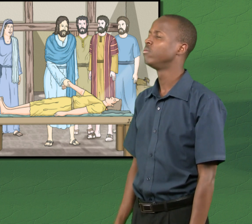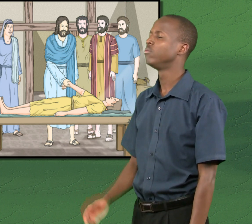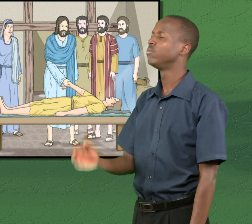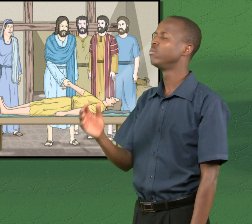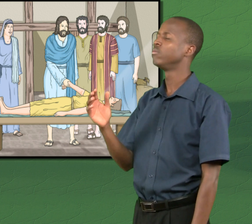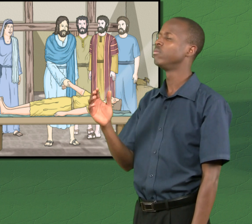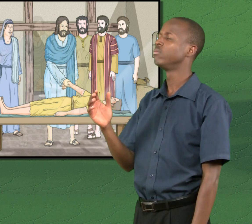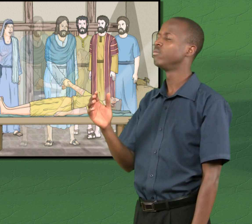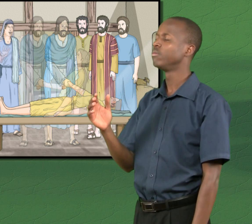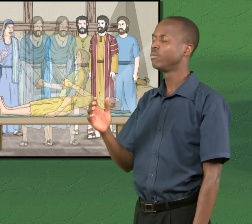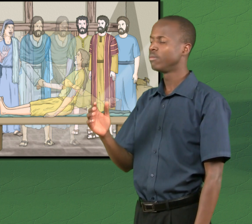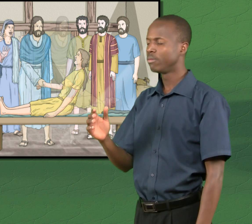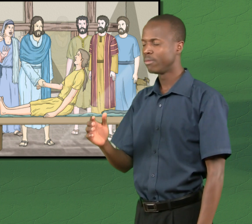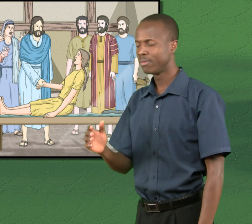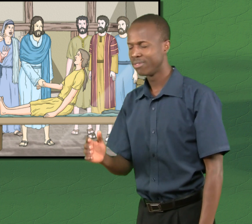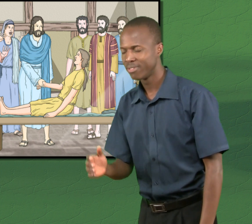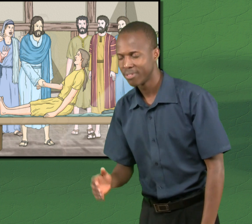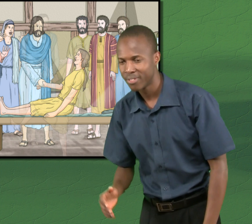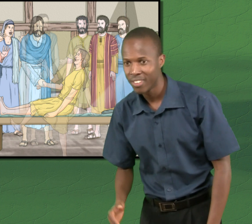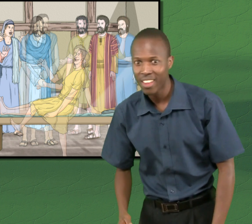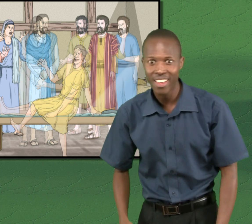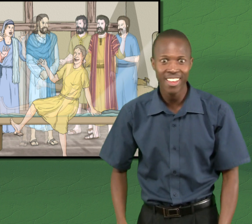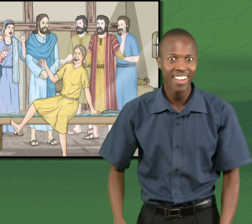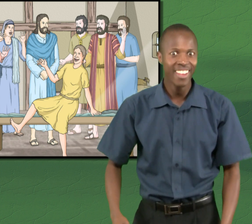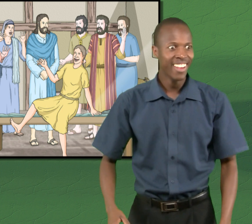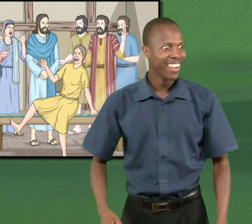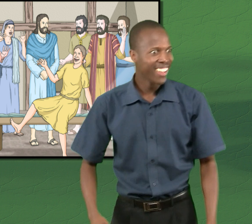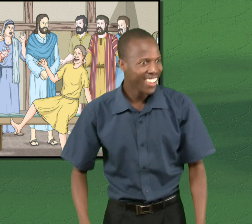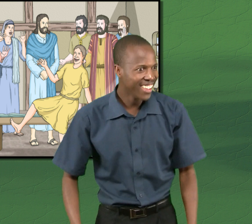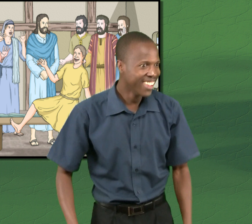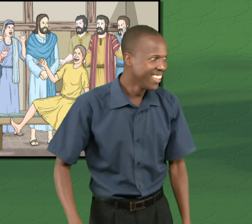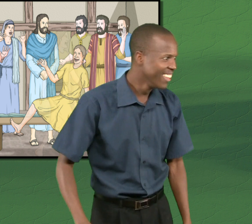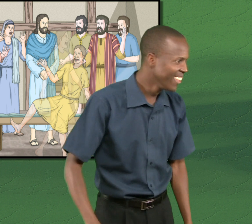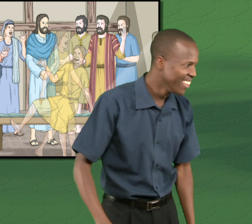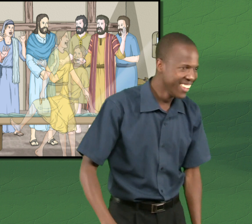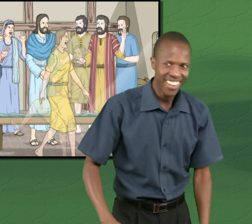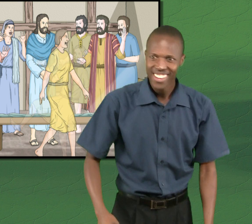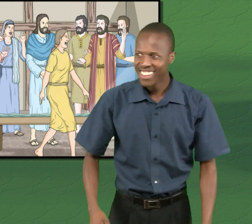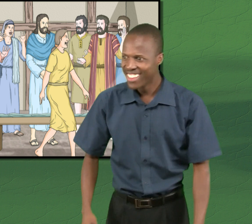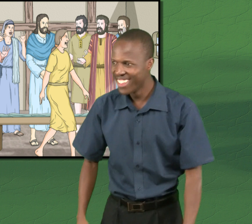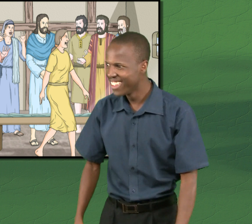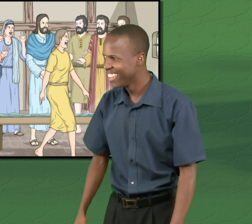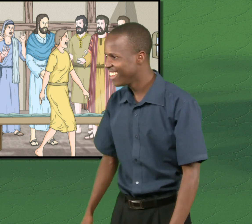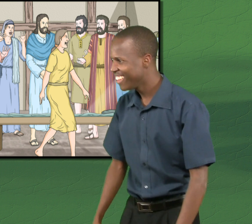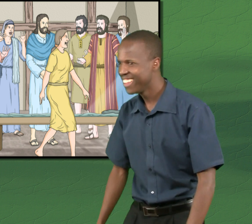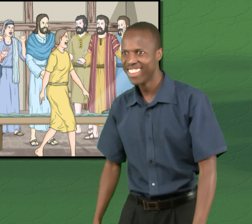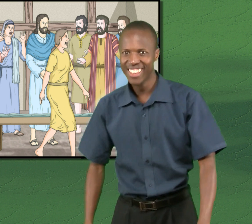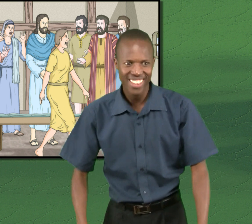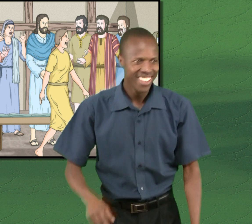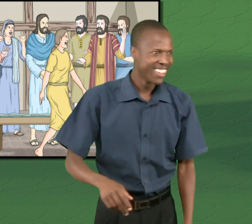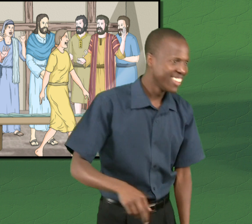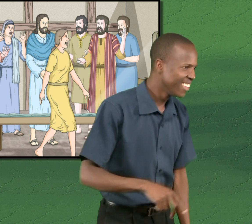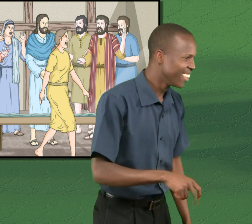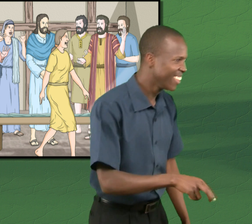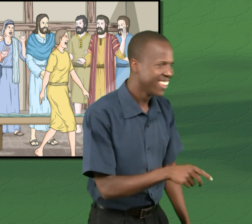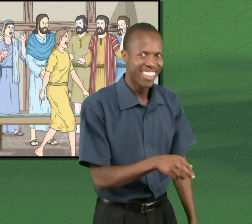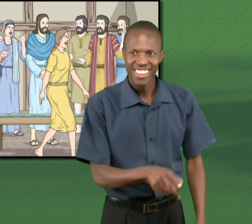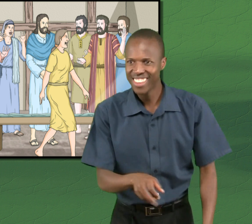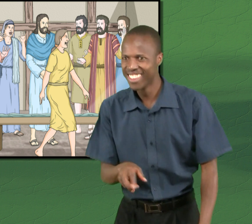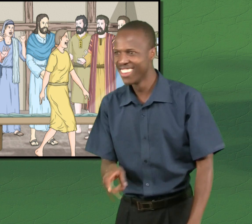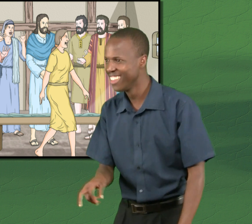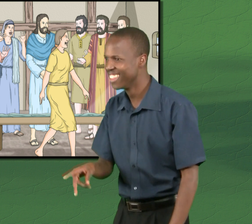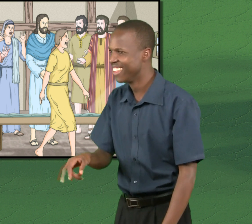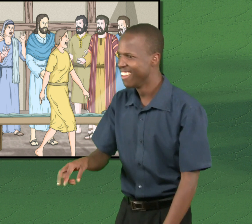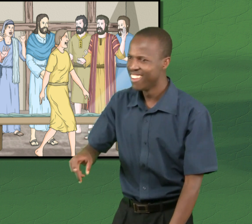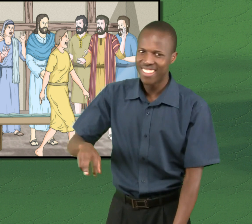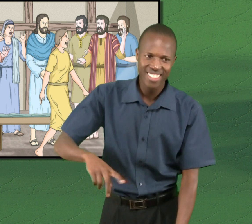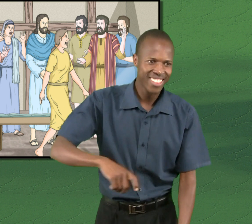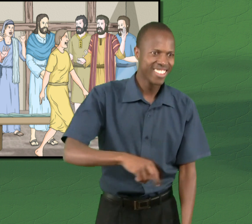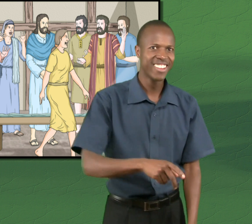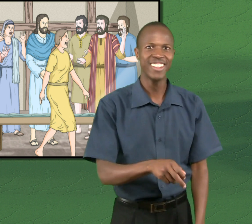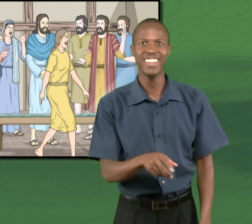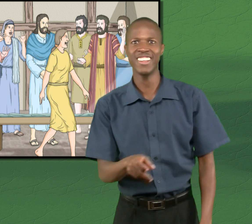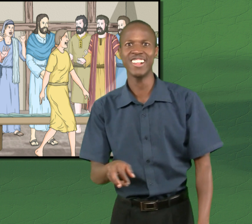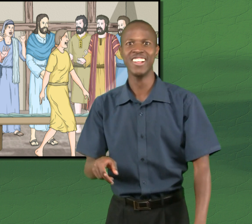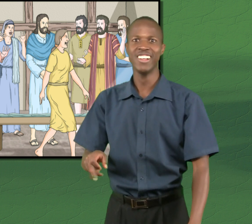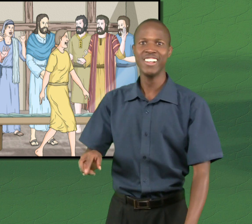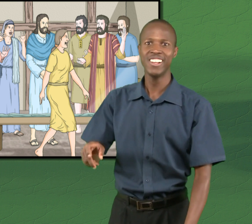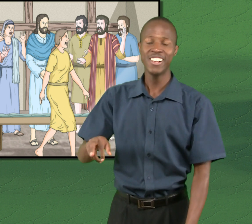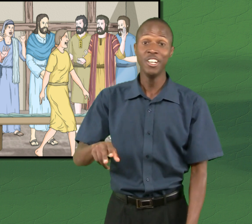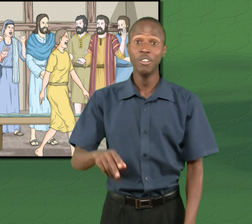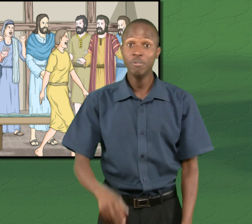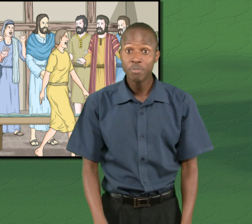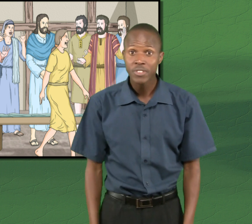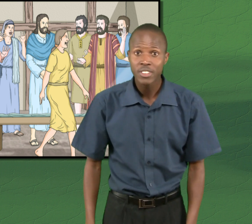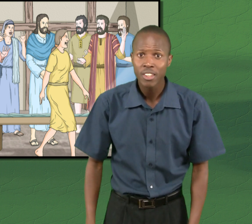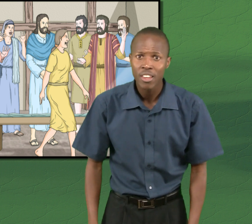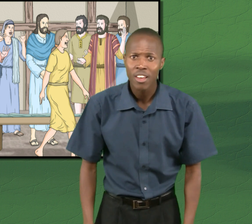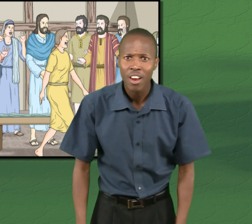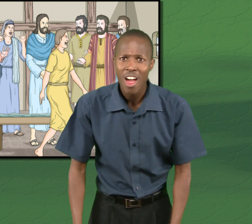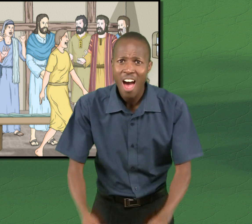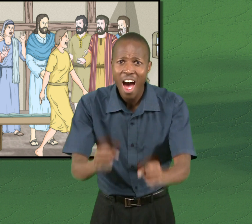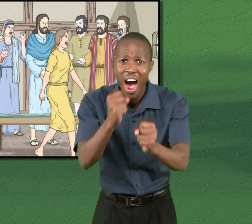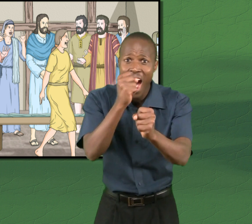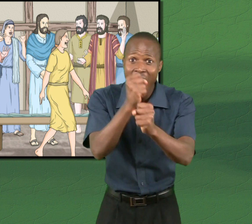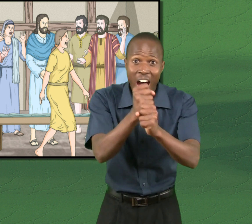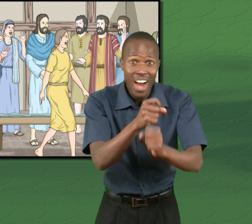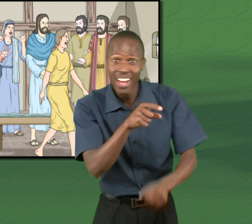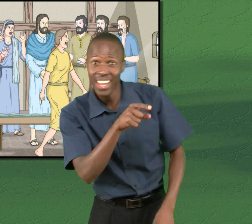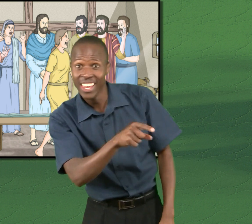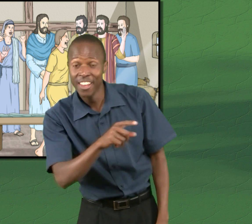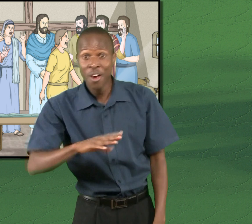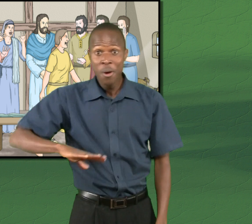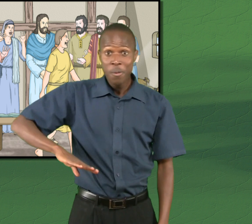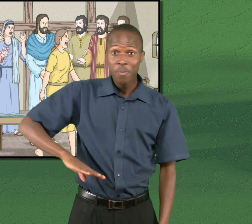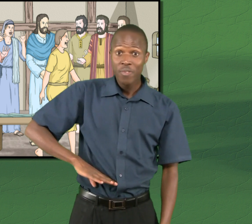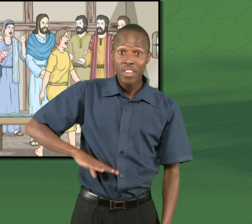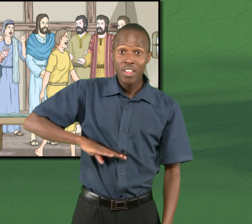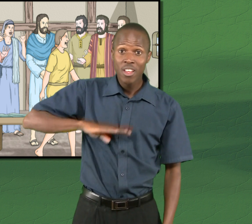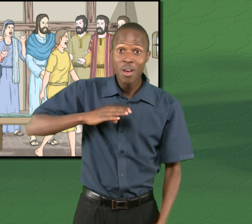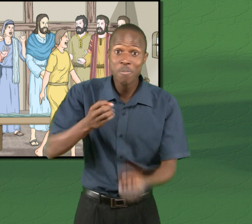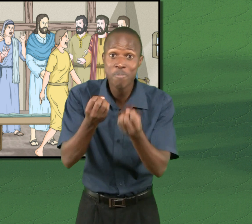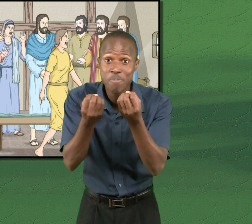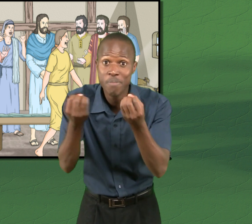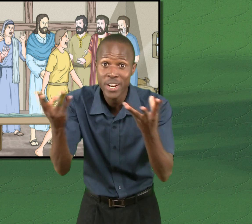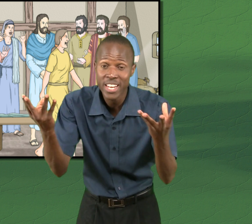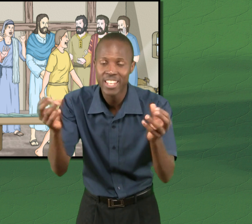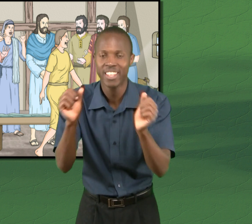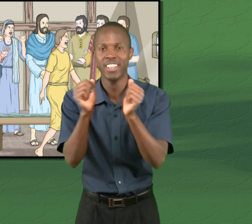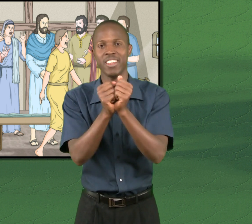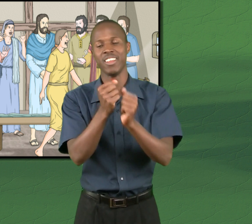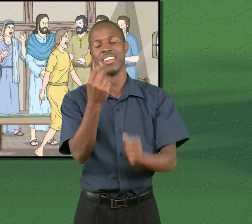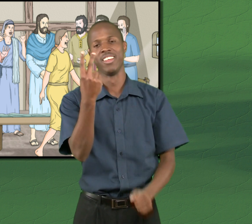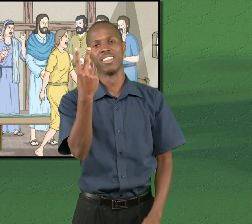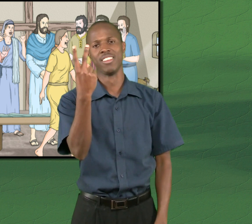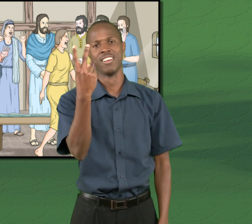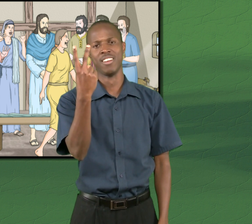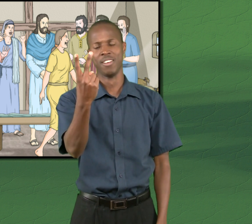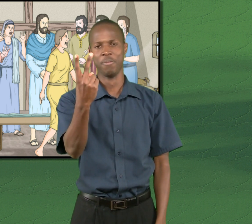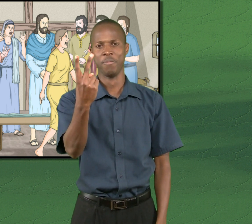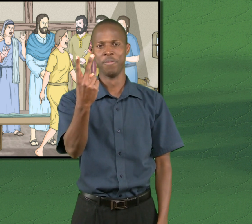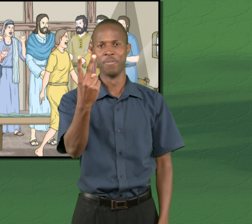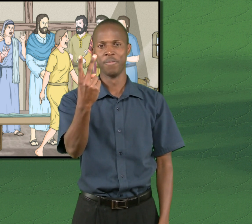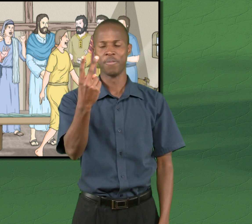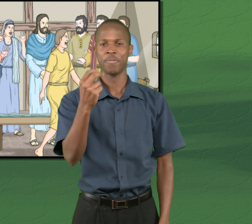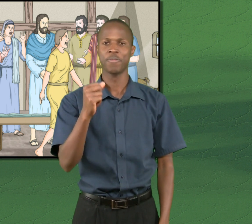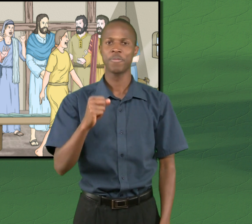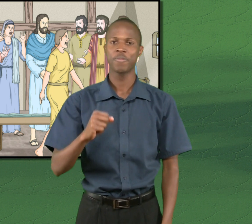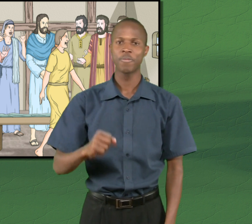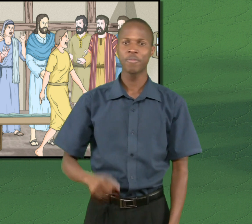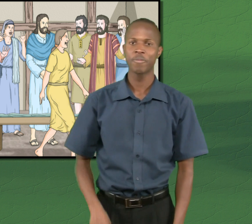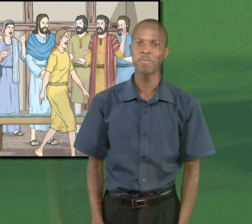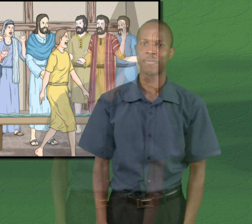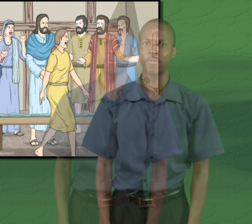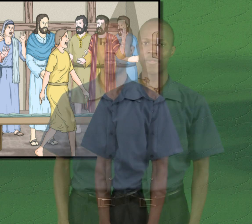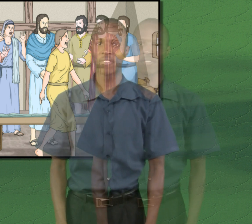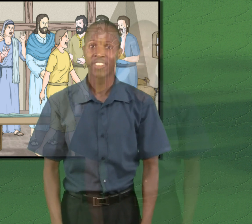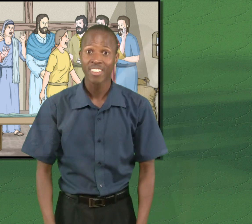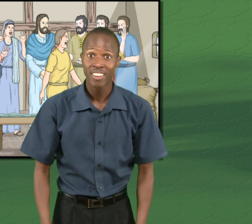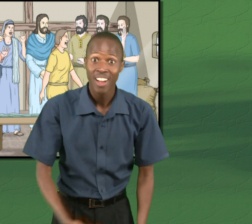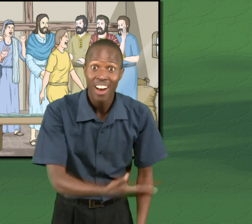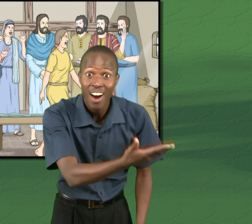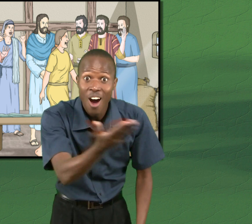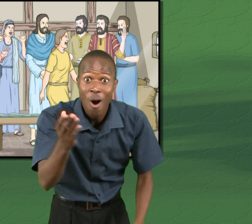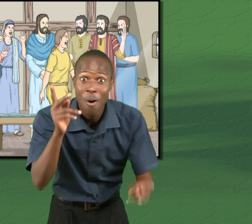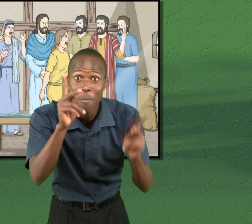Immediately the girl got up and began to walk around.